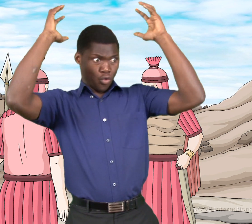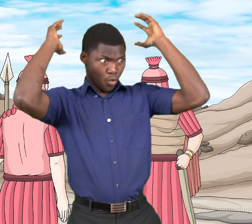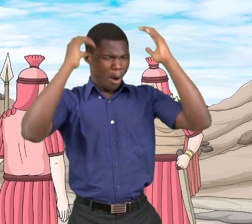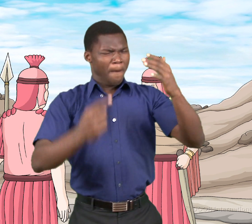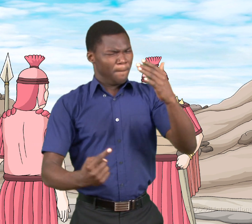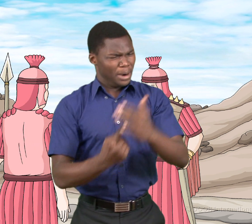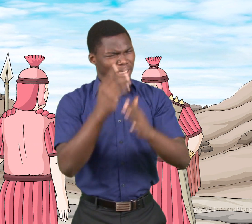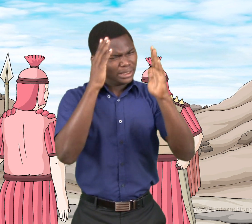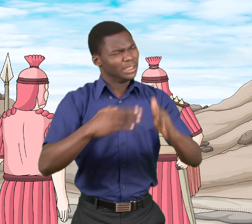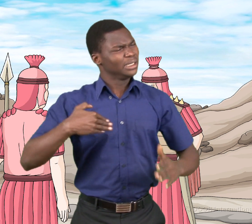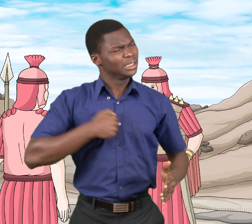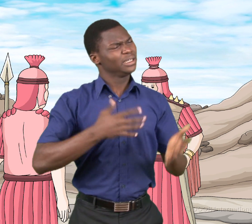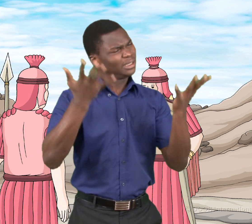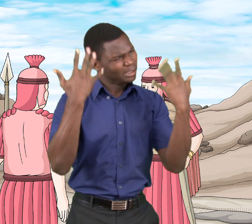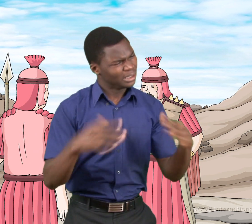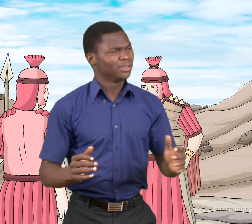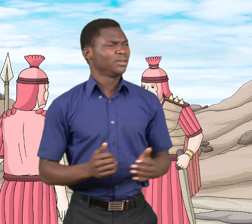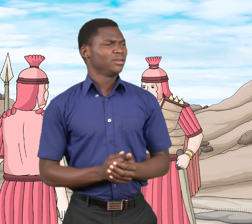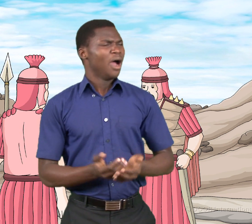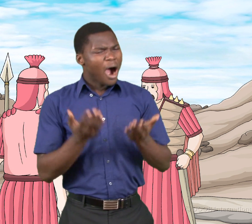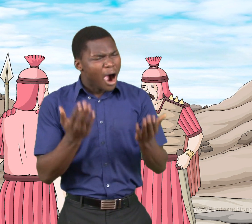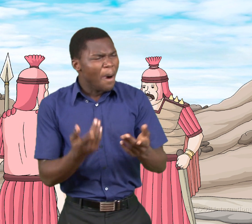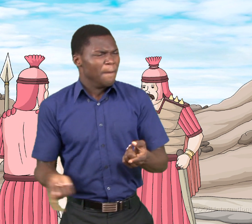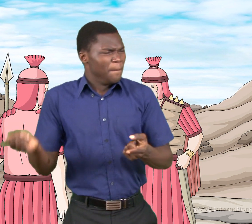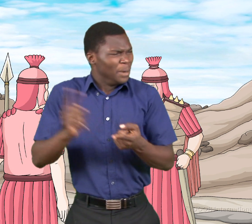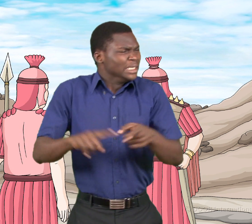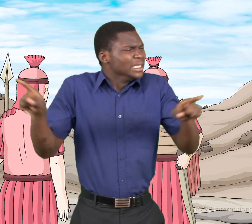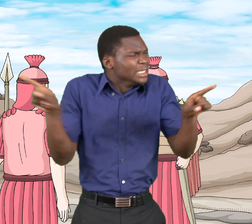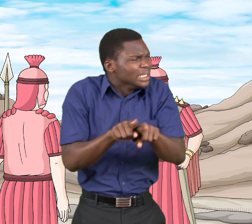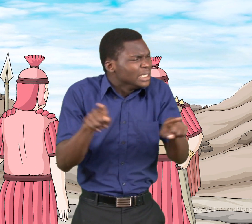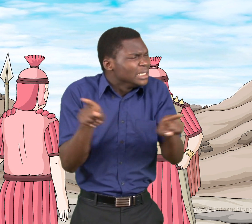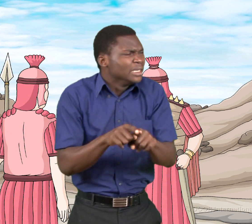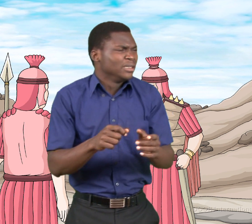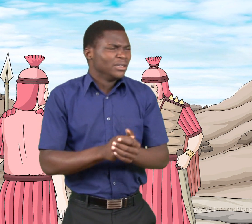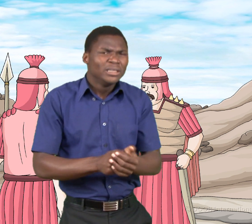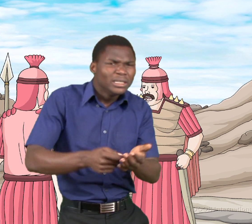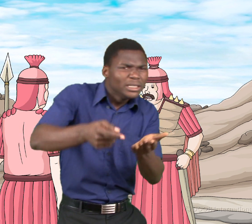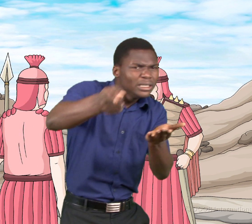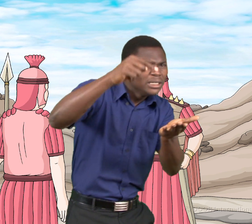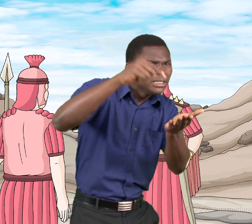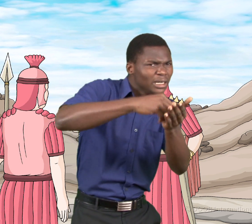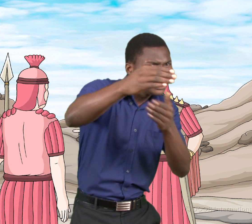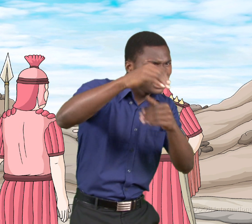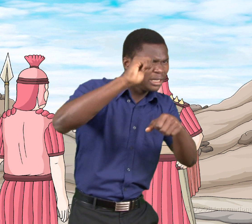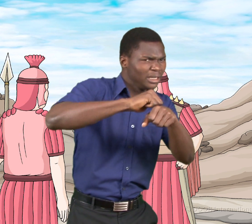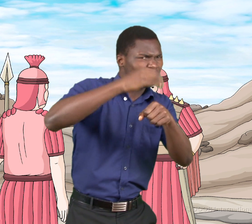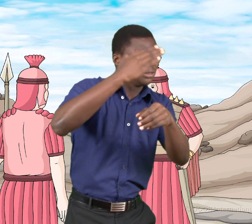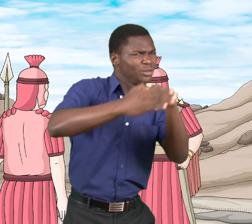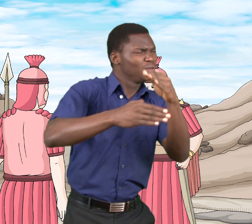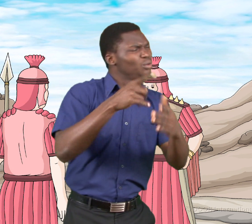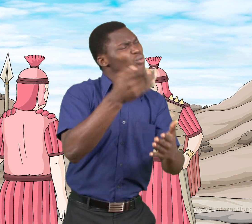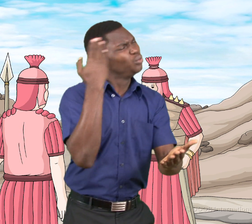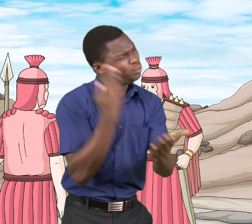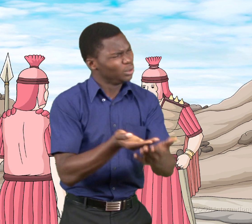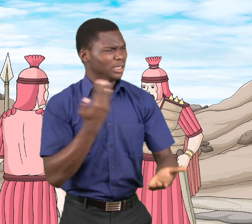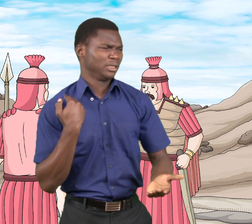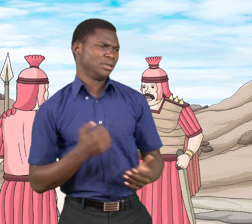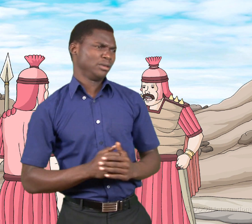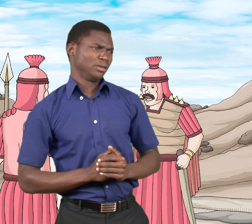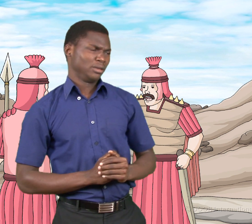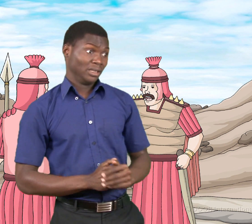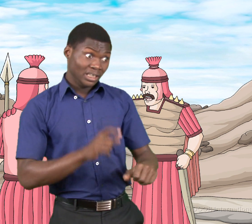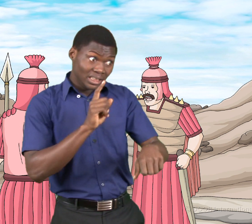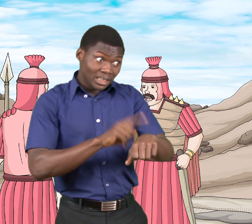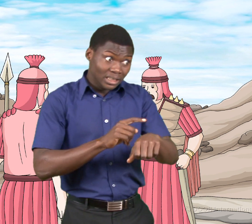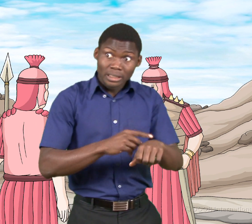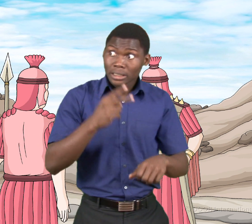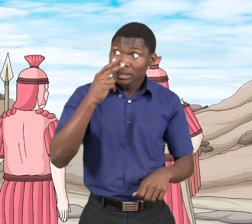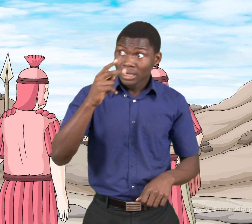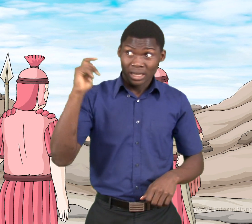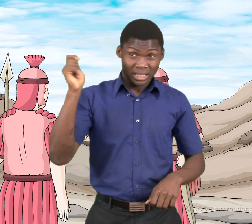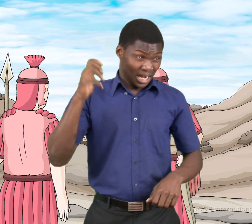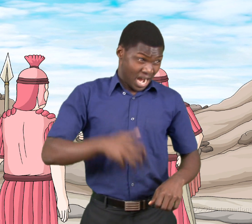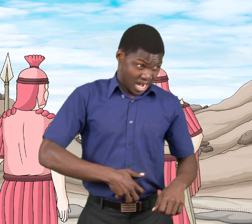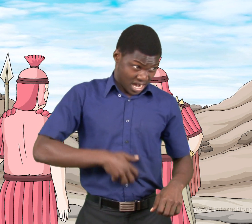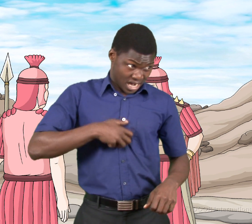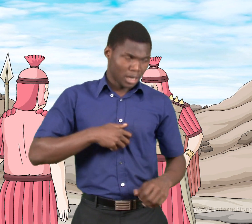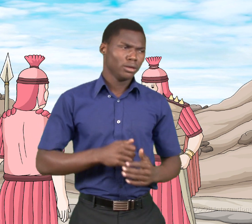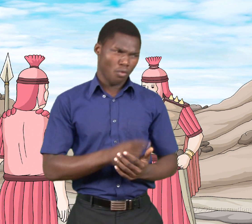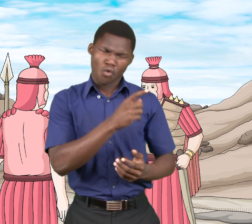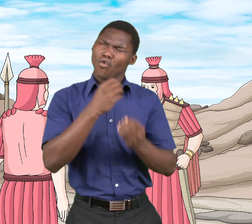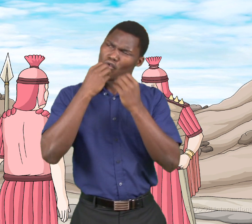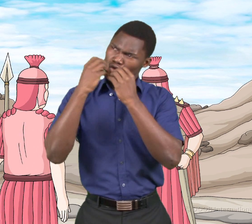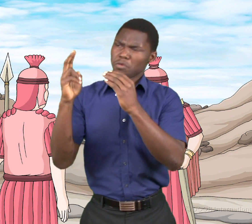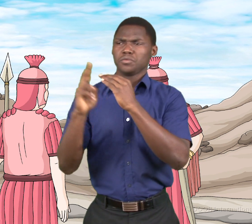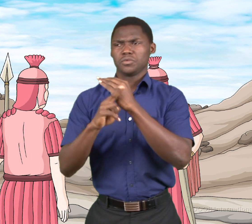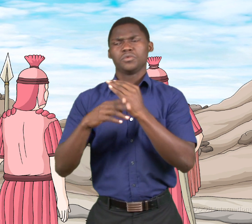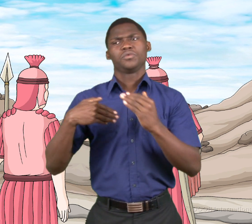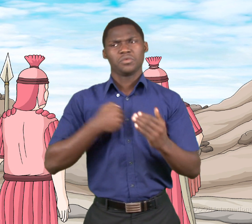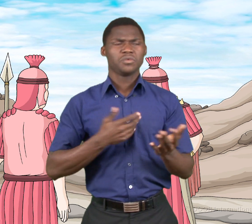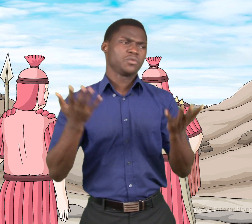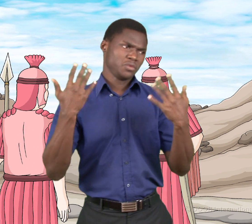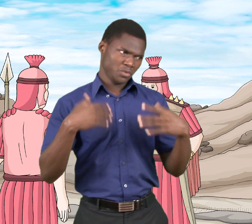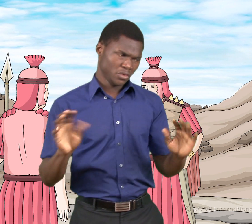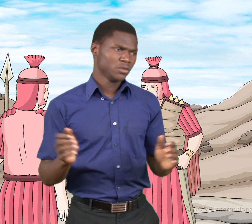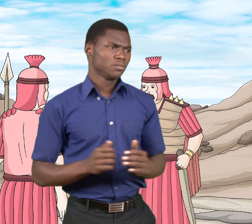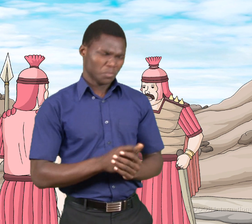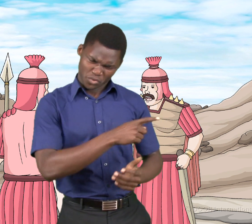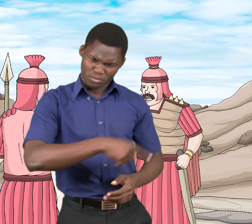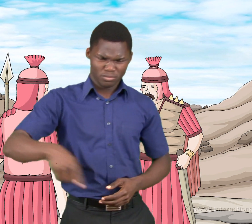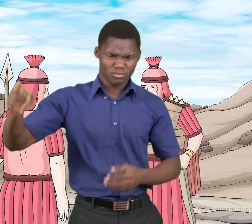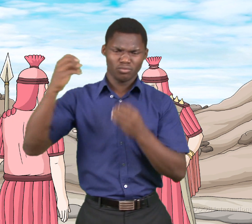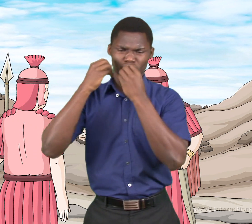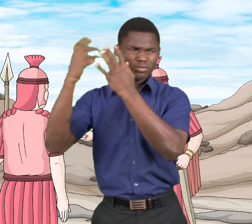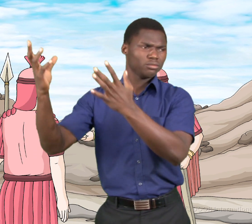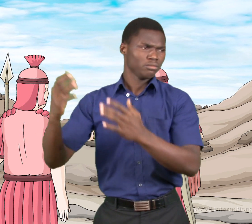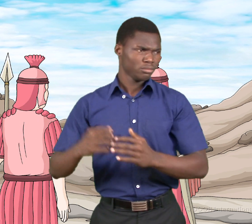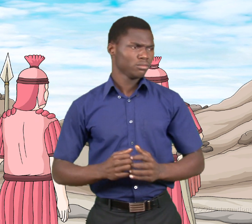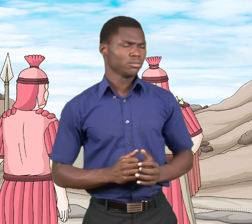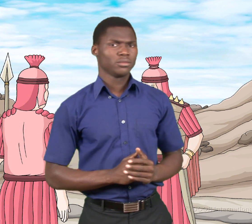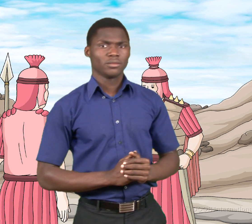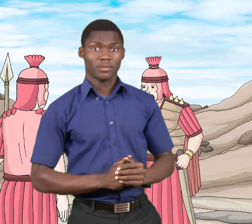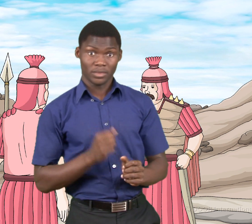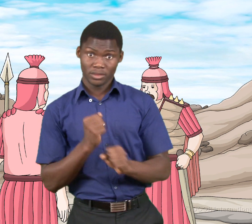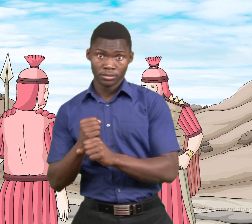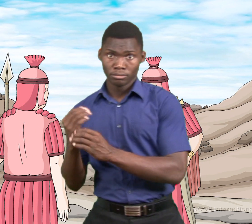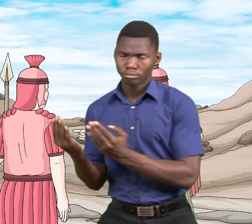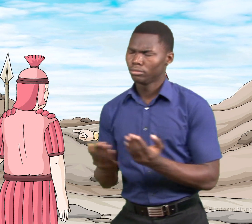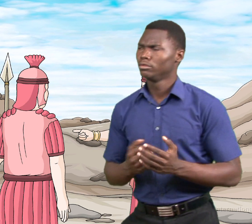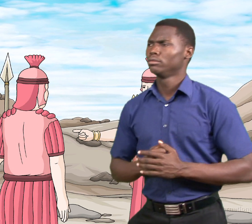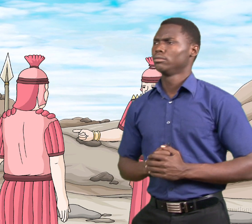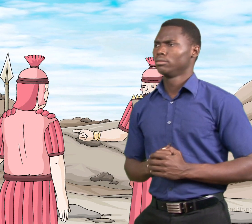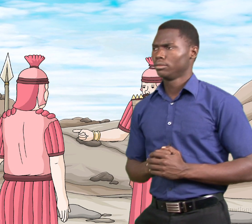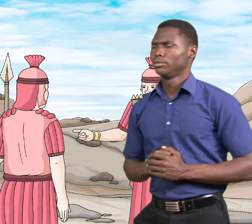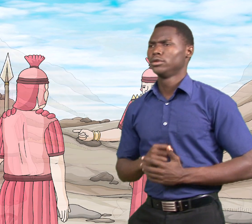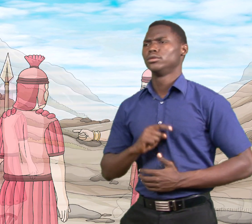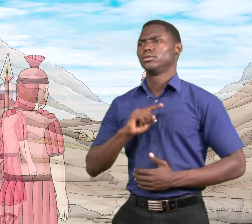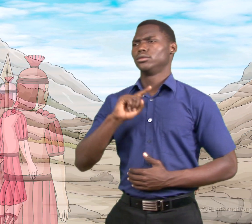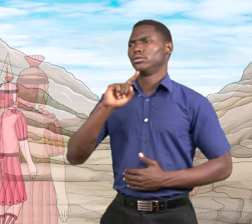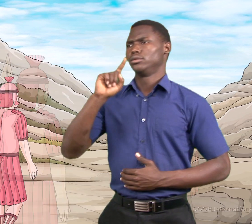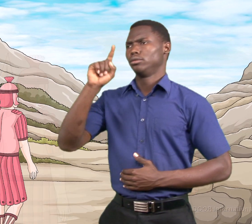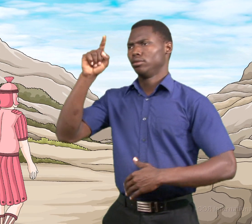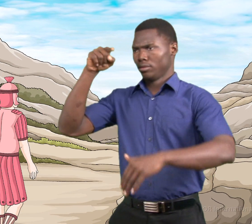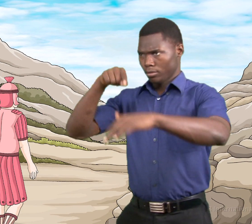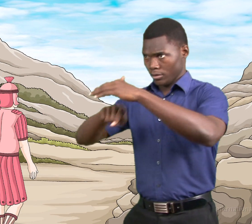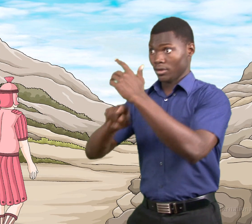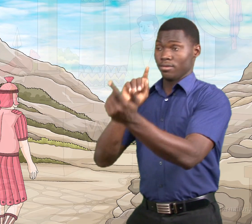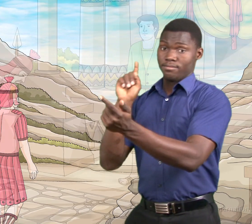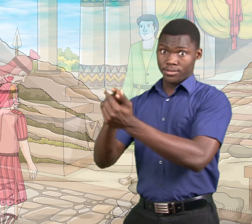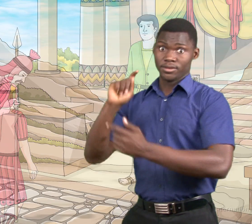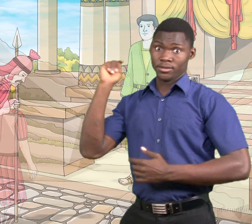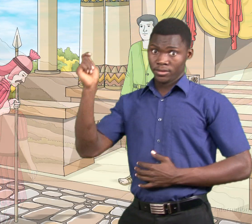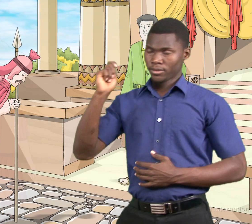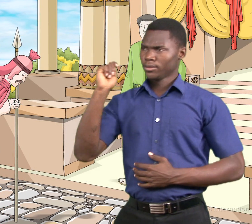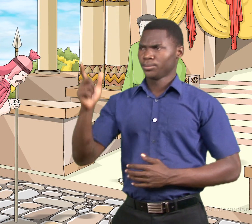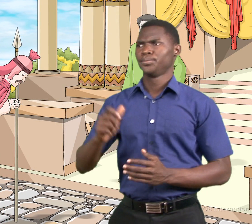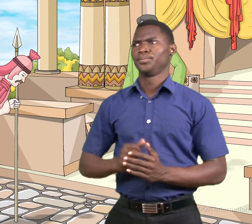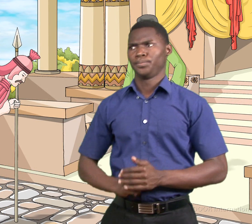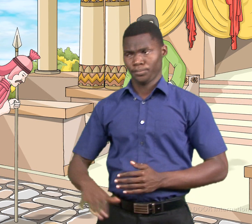Why did you get so close to the wall?’ If so, then you are to say, ‘Your servant Uriah the Hittite is dead as well.’” So the messenger set out and reported to David all that Joab had sent him to say.